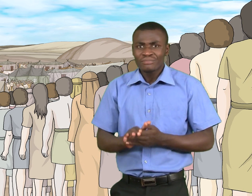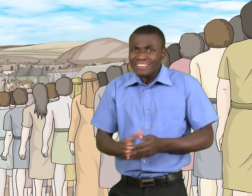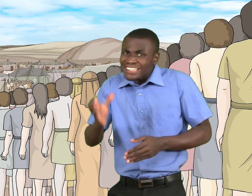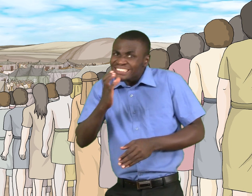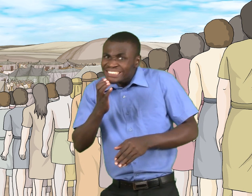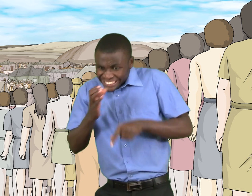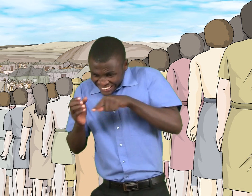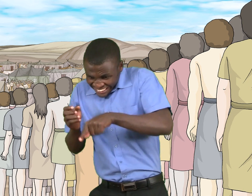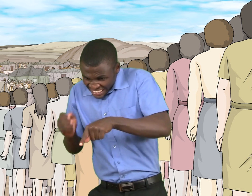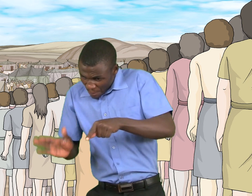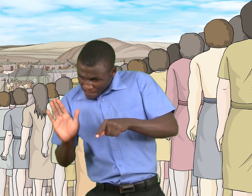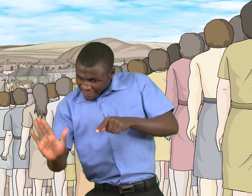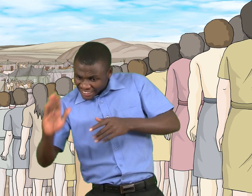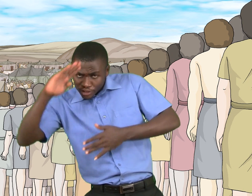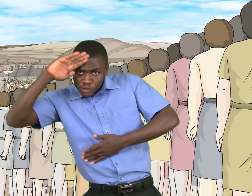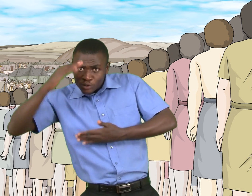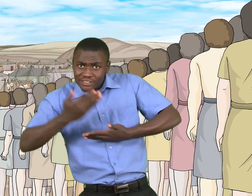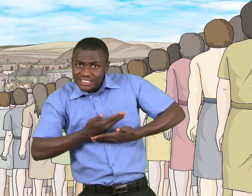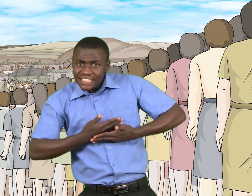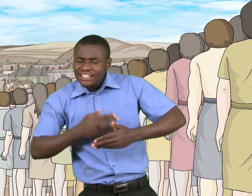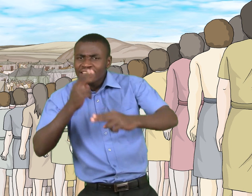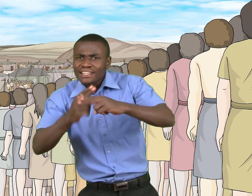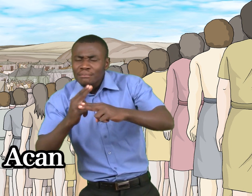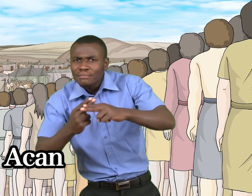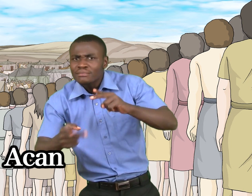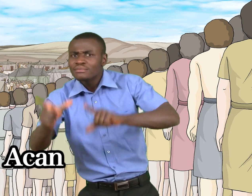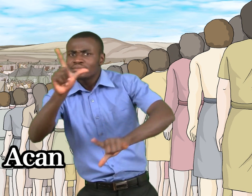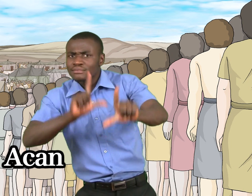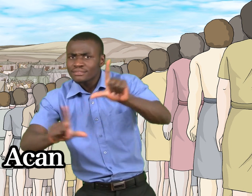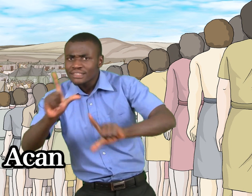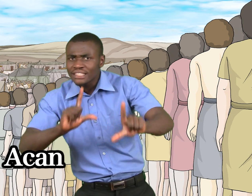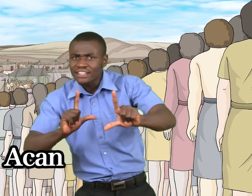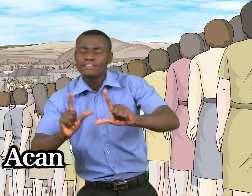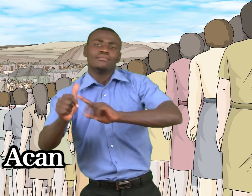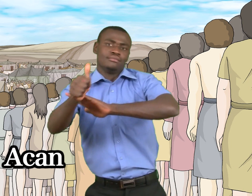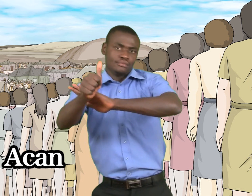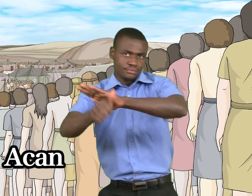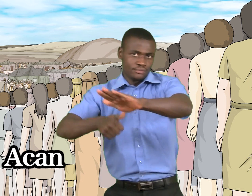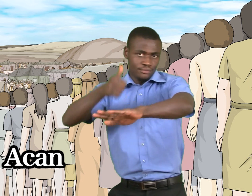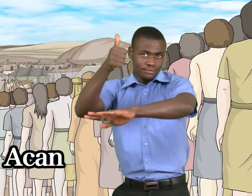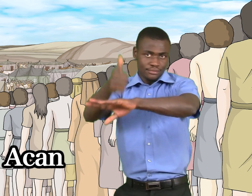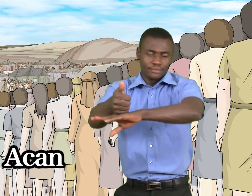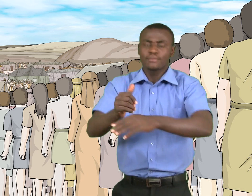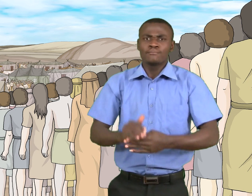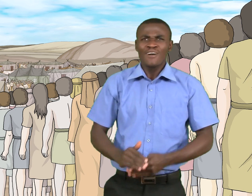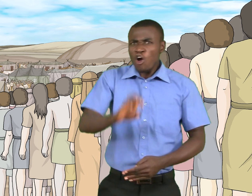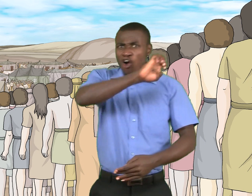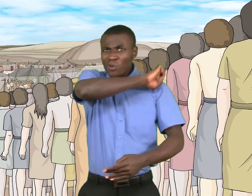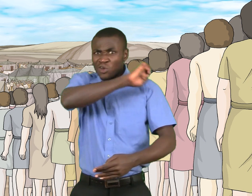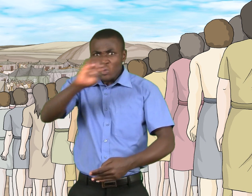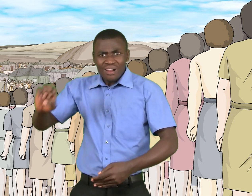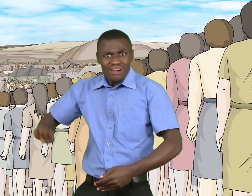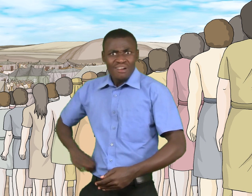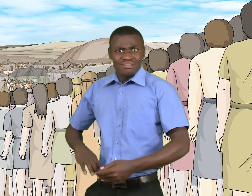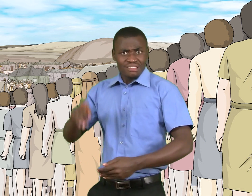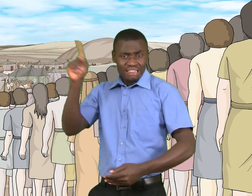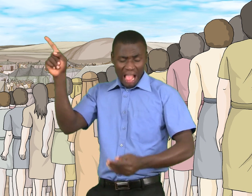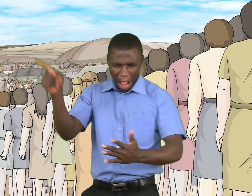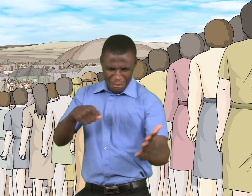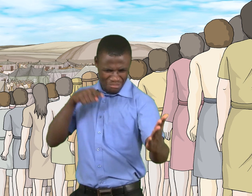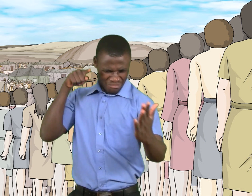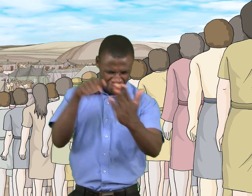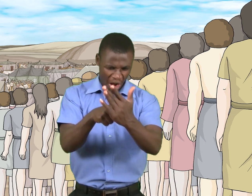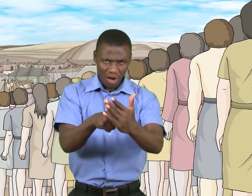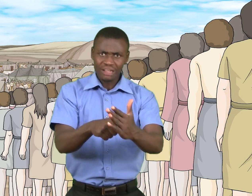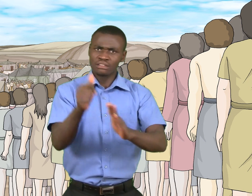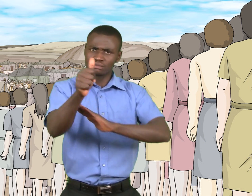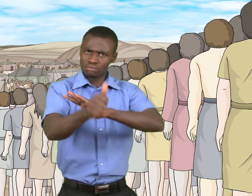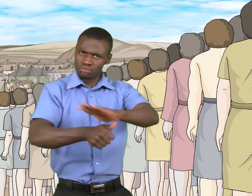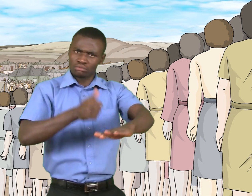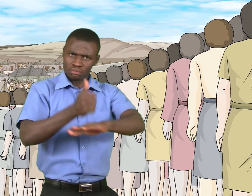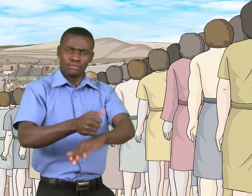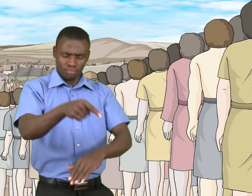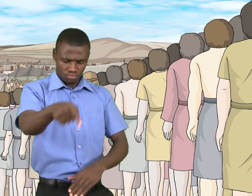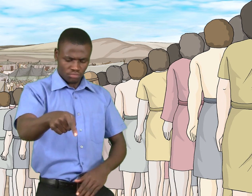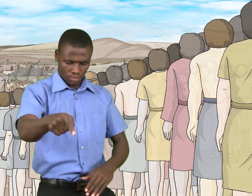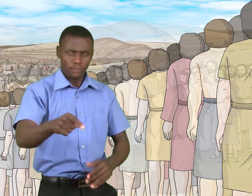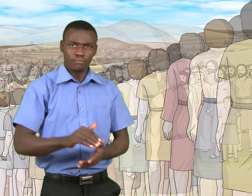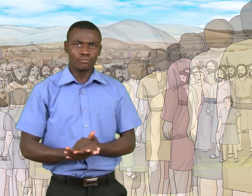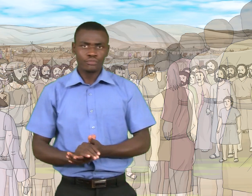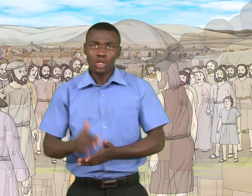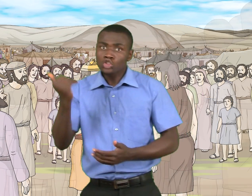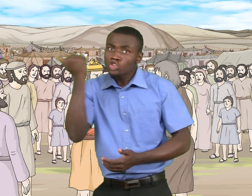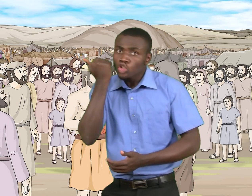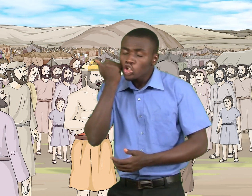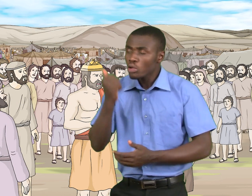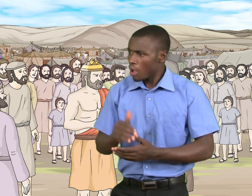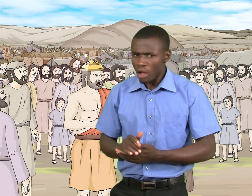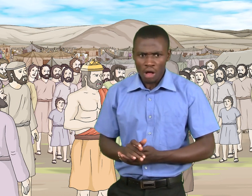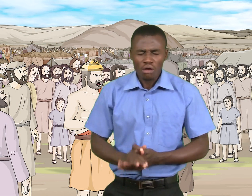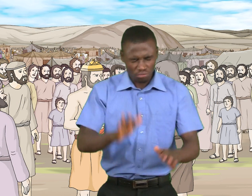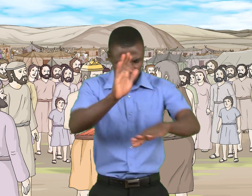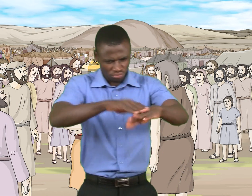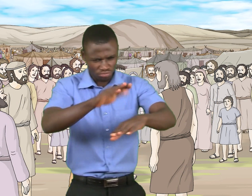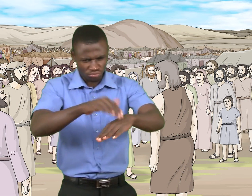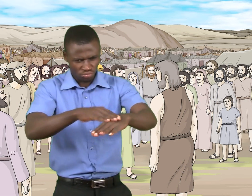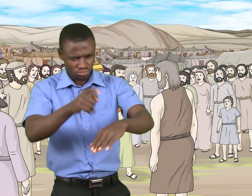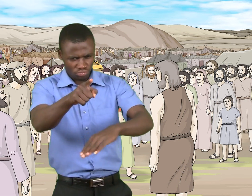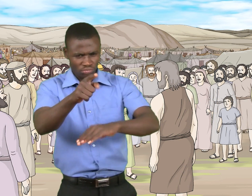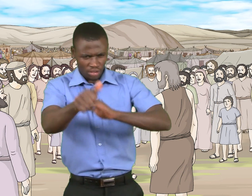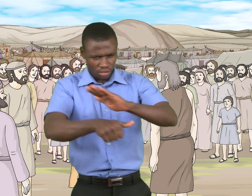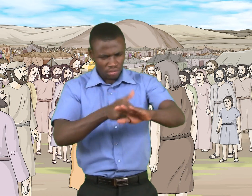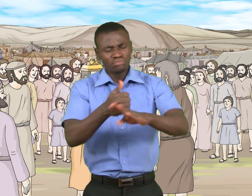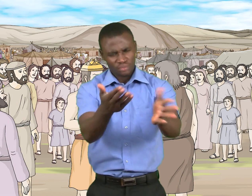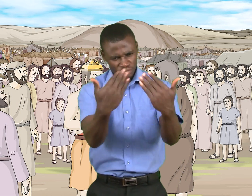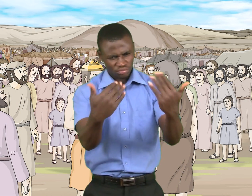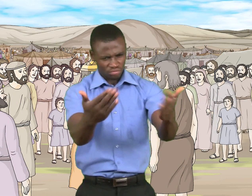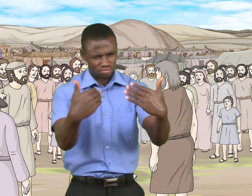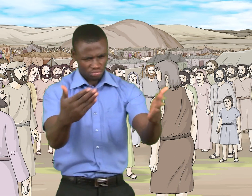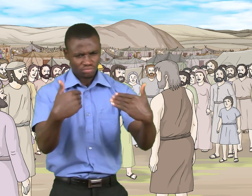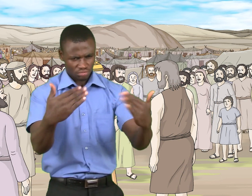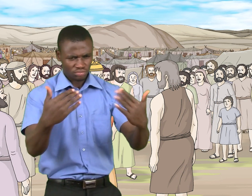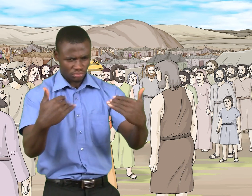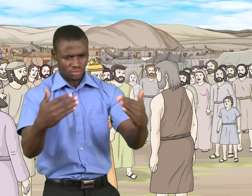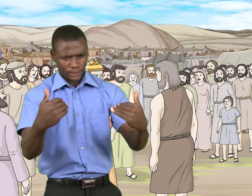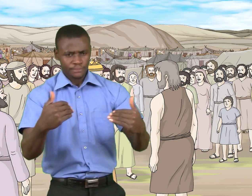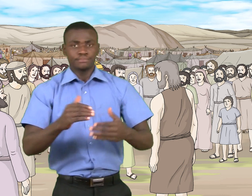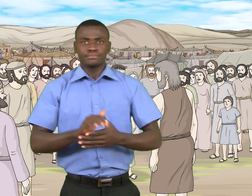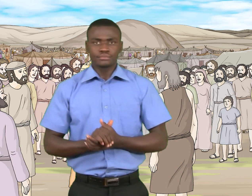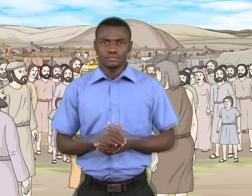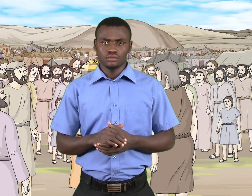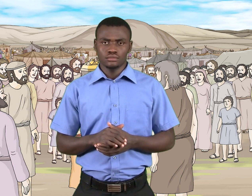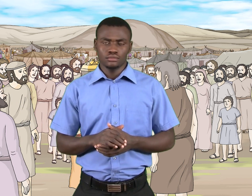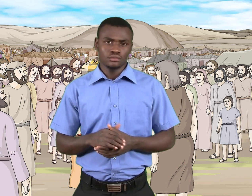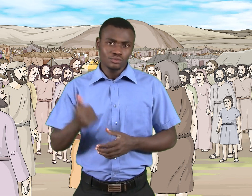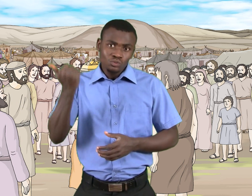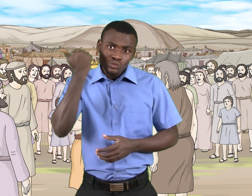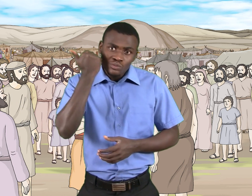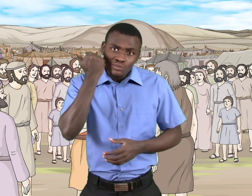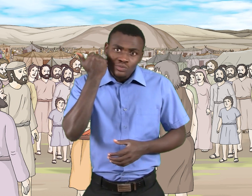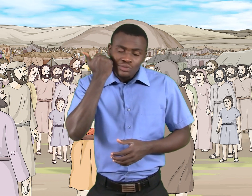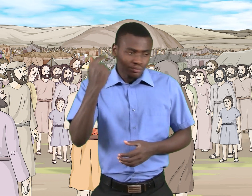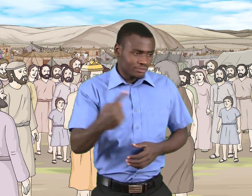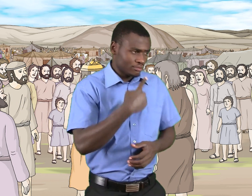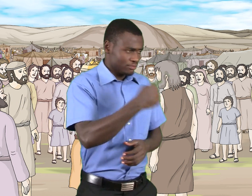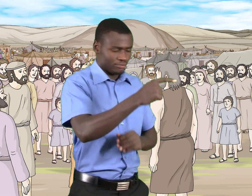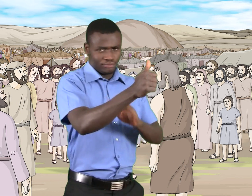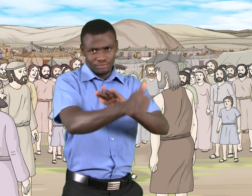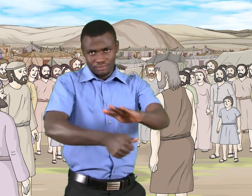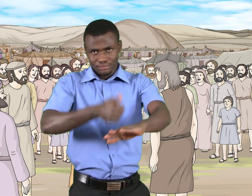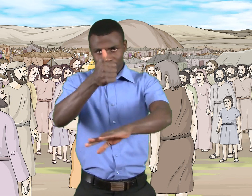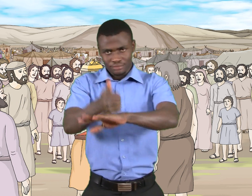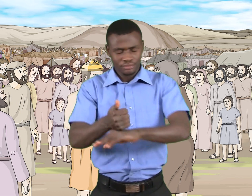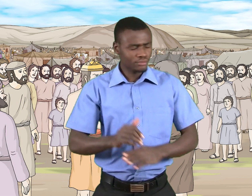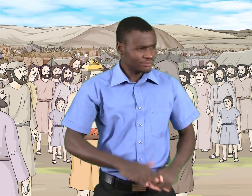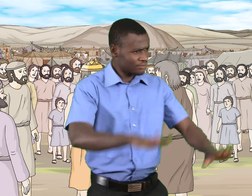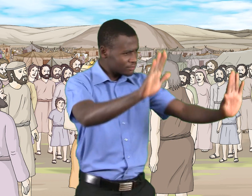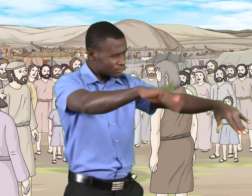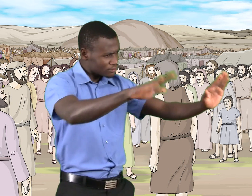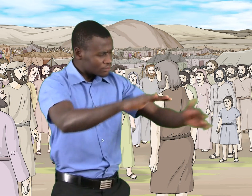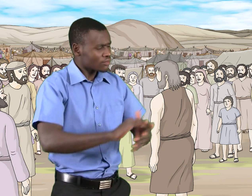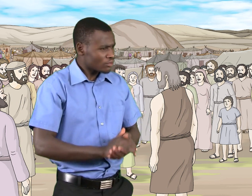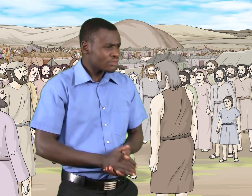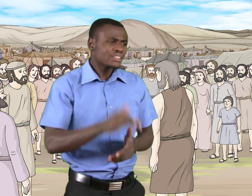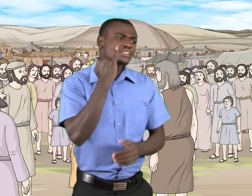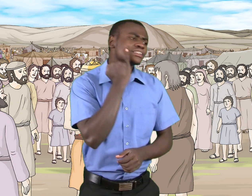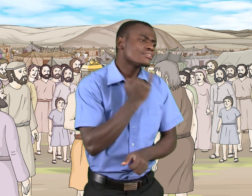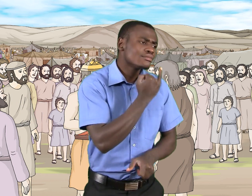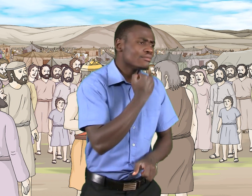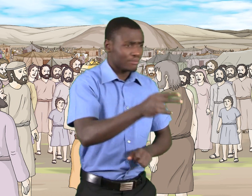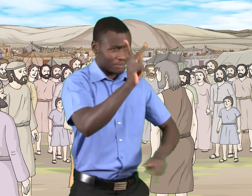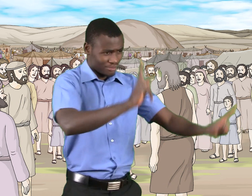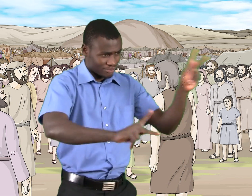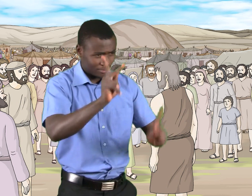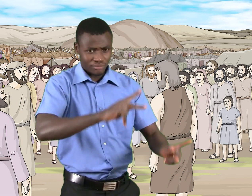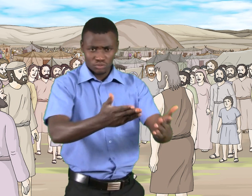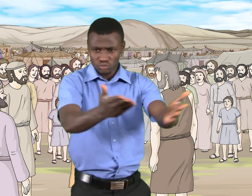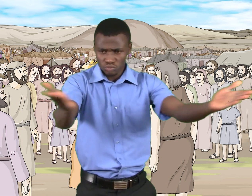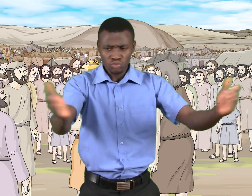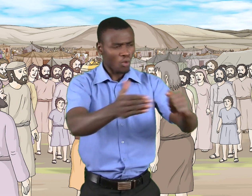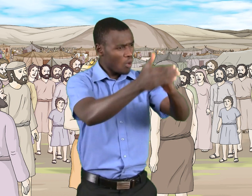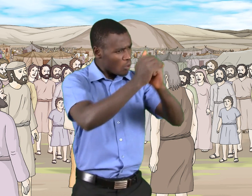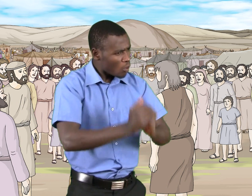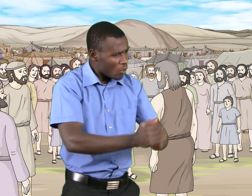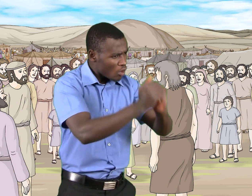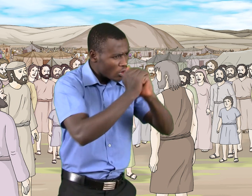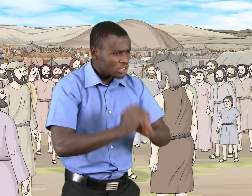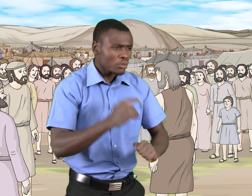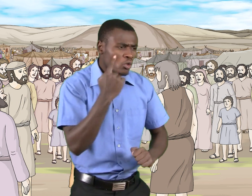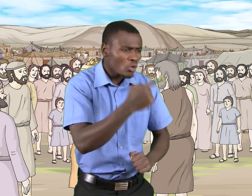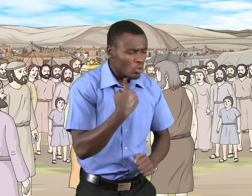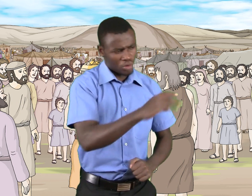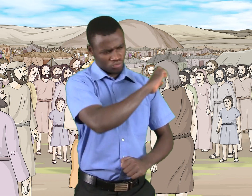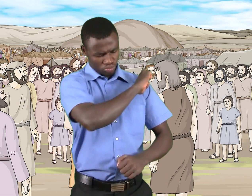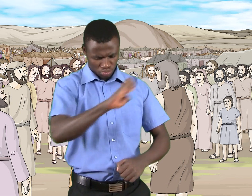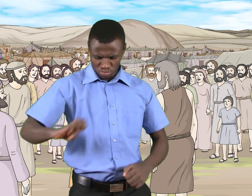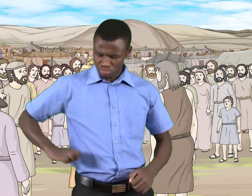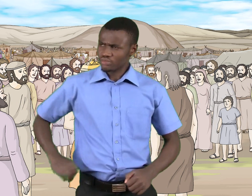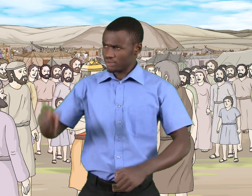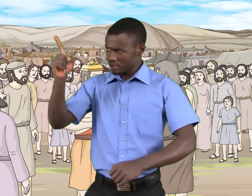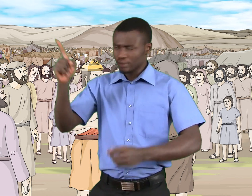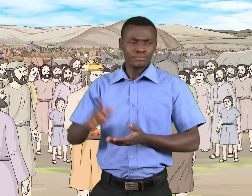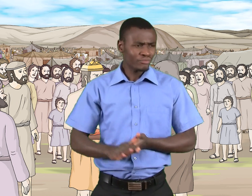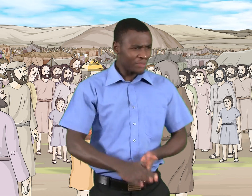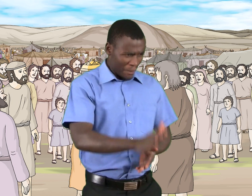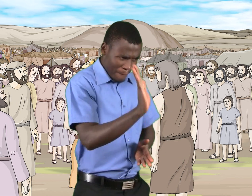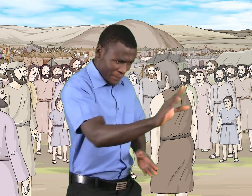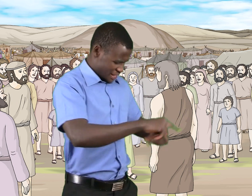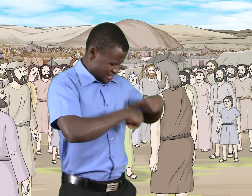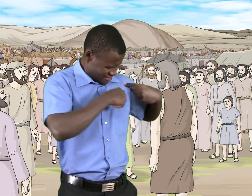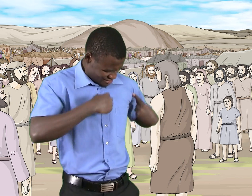And he had the family of Zabdi come forward man by man, and Achan son of Carmi, the son of Zabdi, the son of Zerah, of the tribe of Judah, was selected.